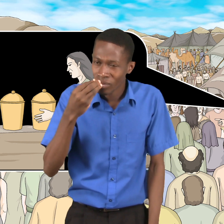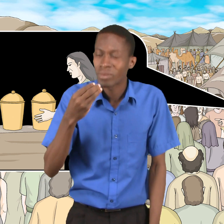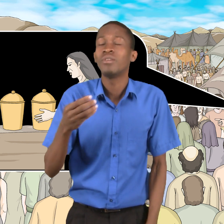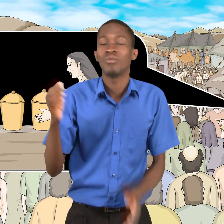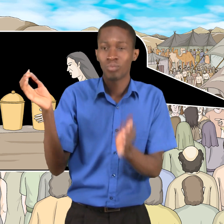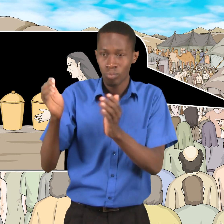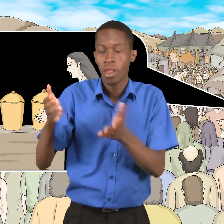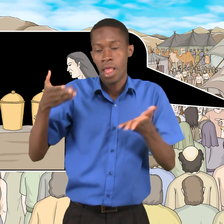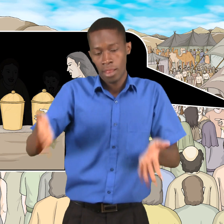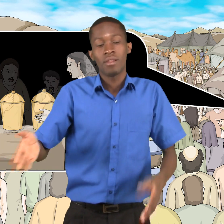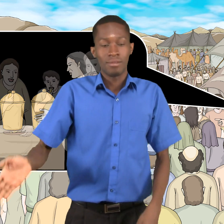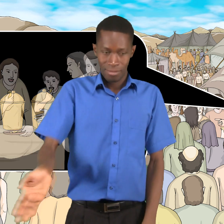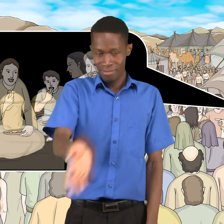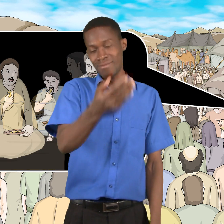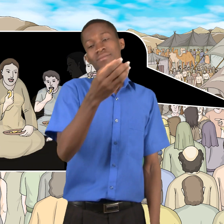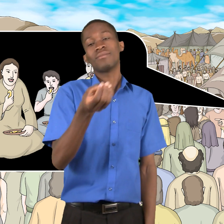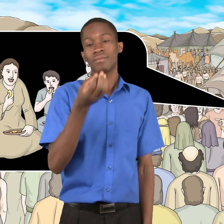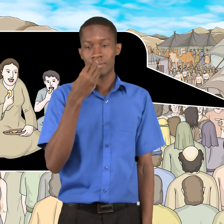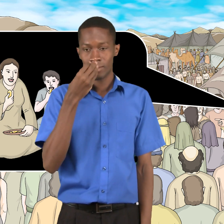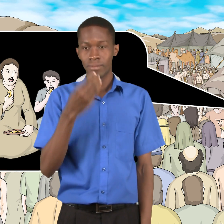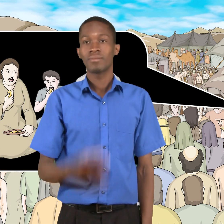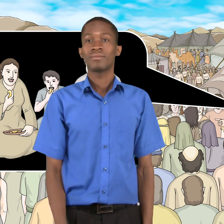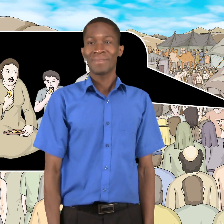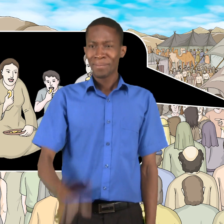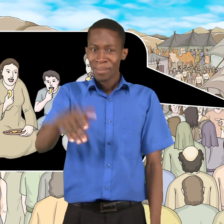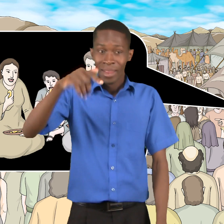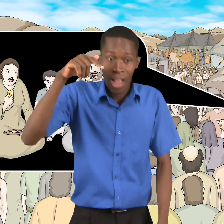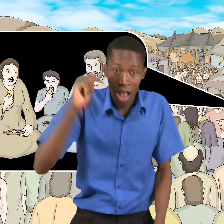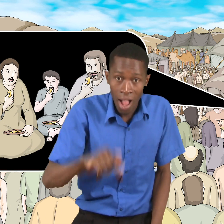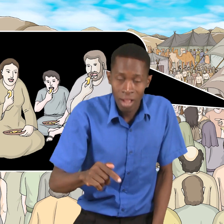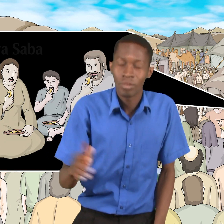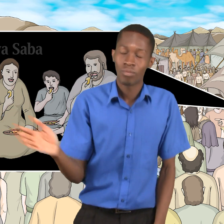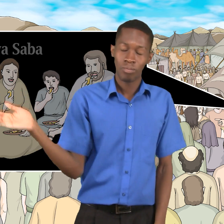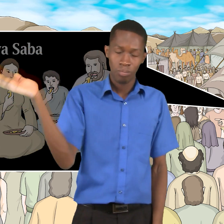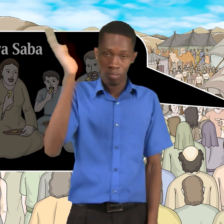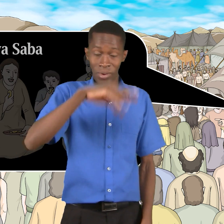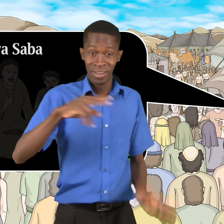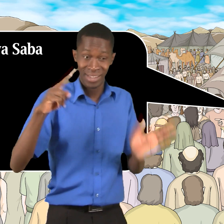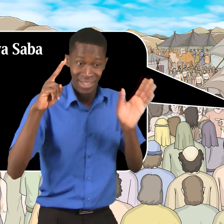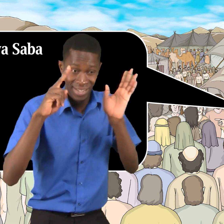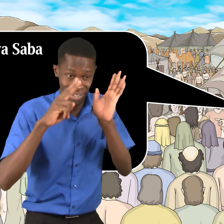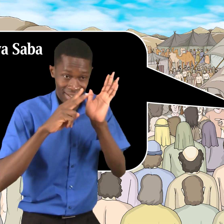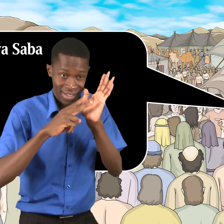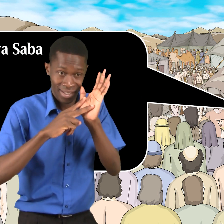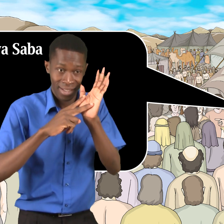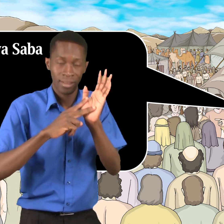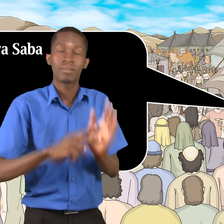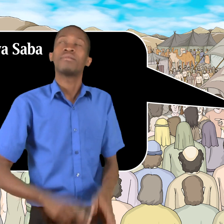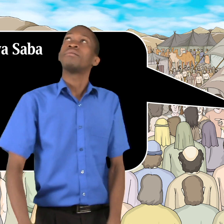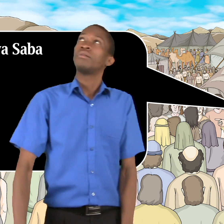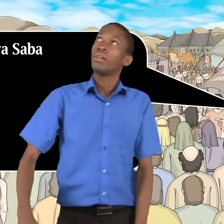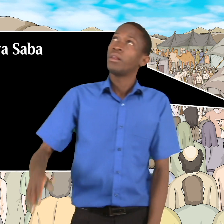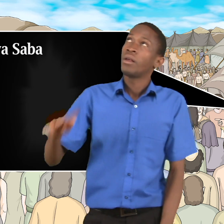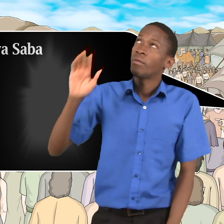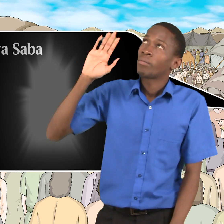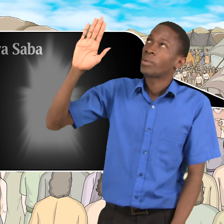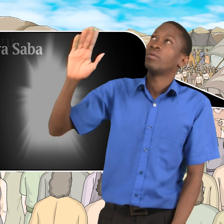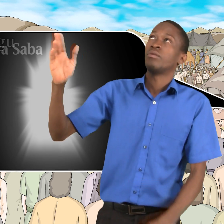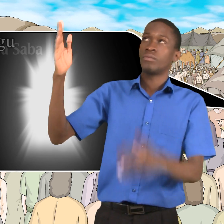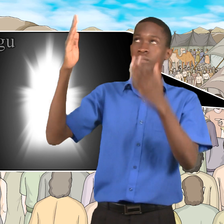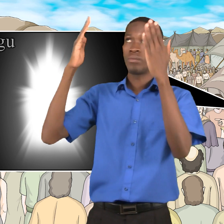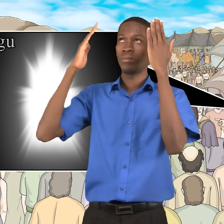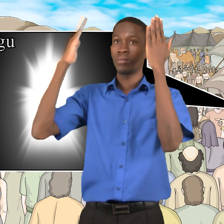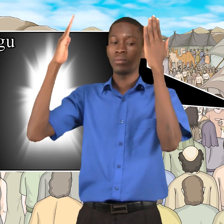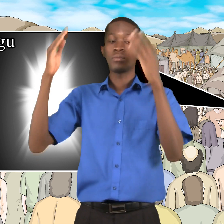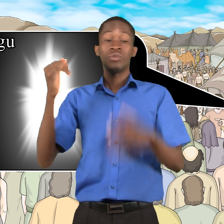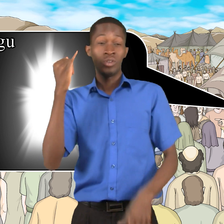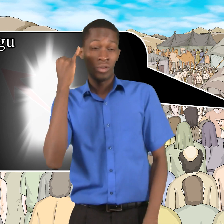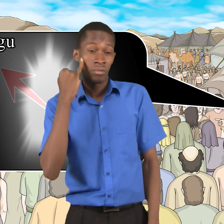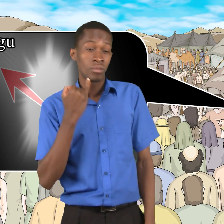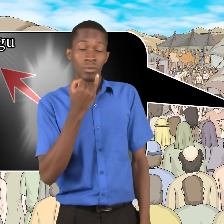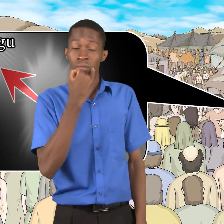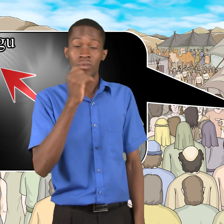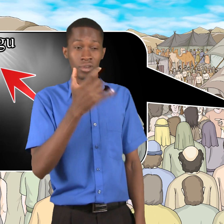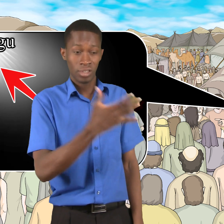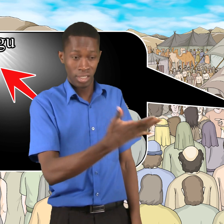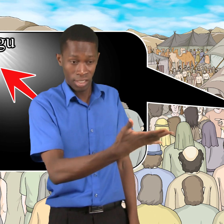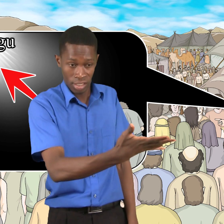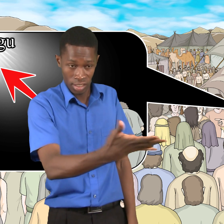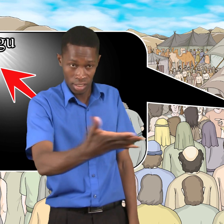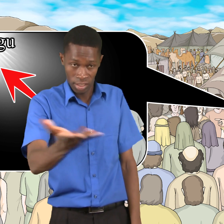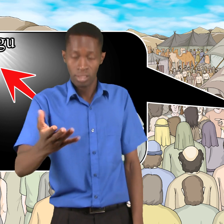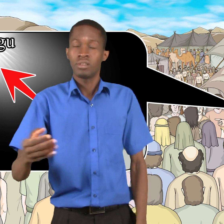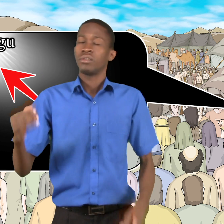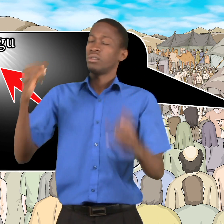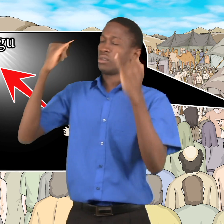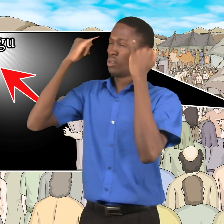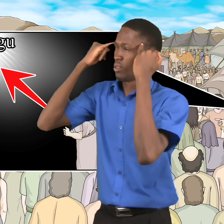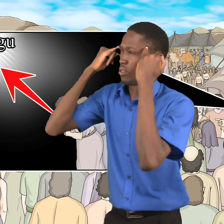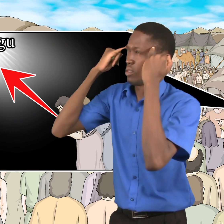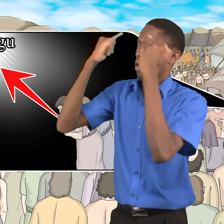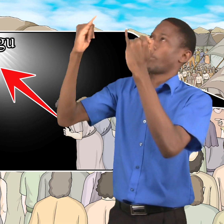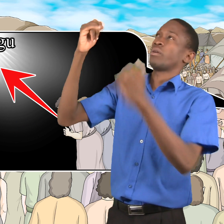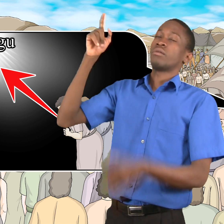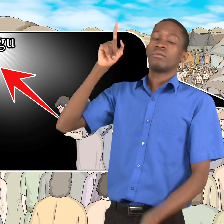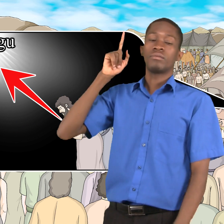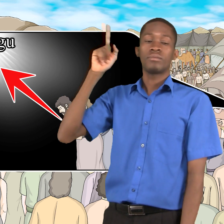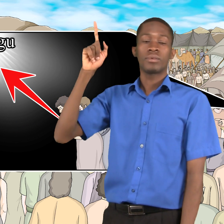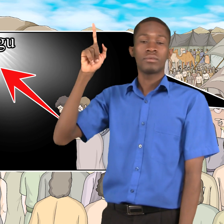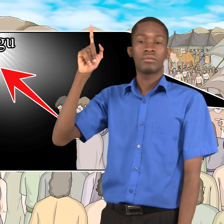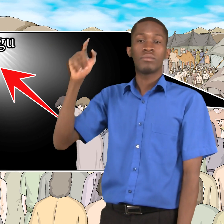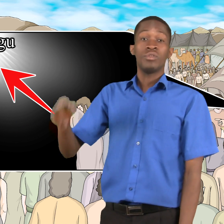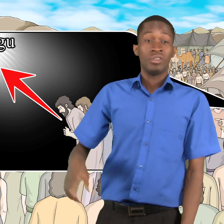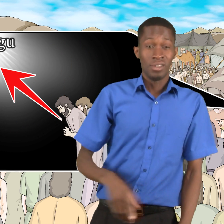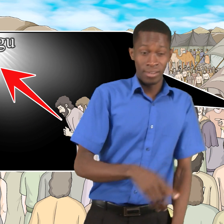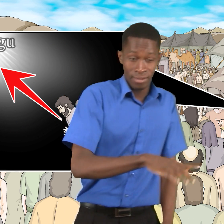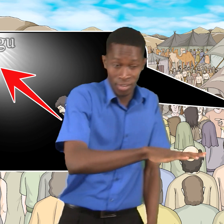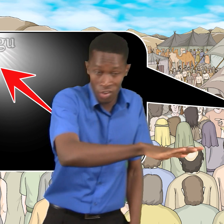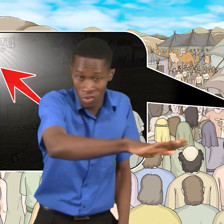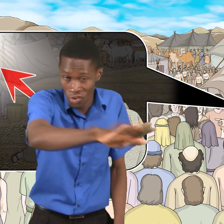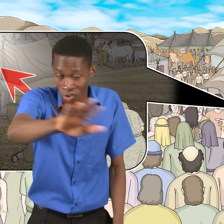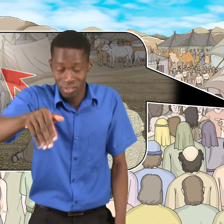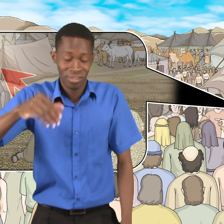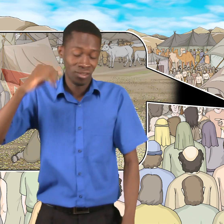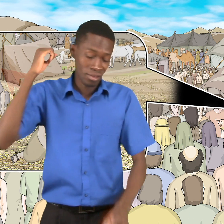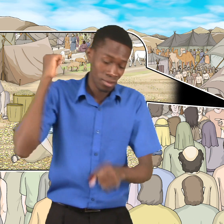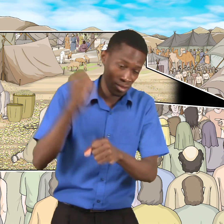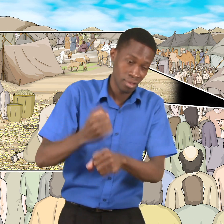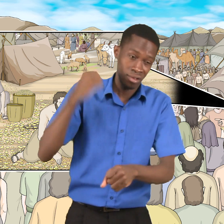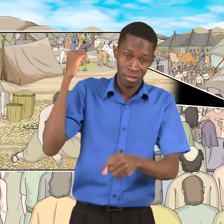“Eat it today,” Moses said, “because today is a Sabbath to the LORD.